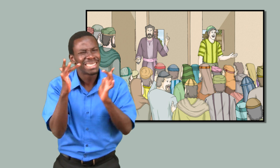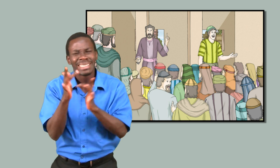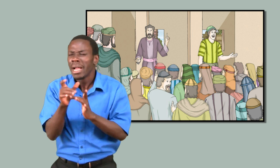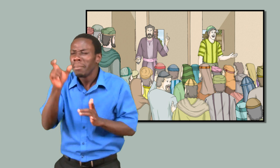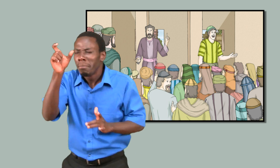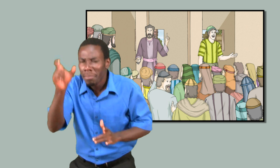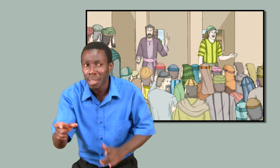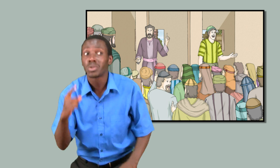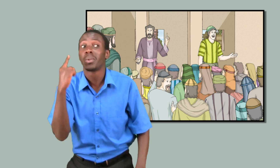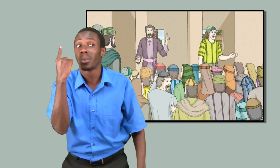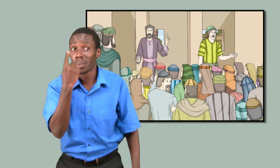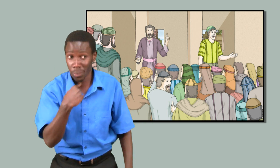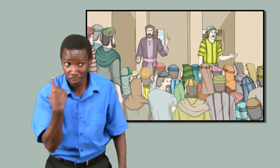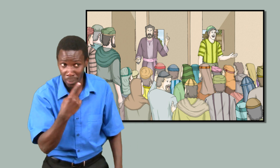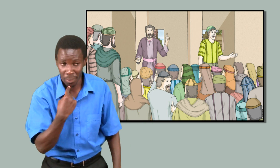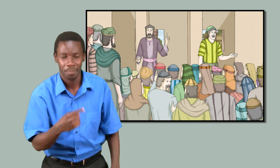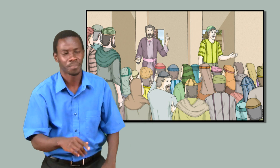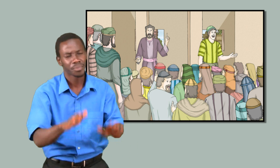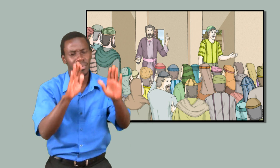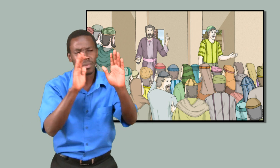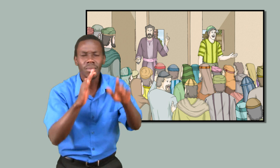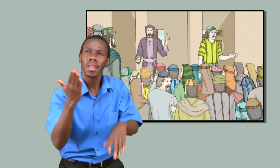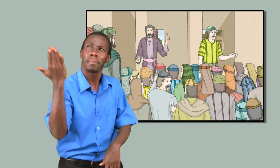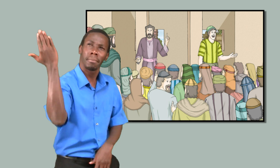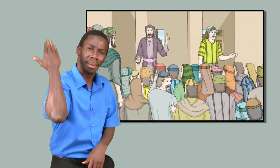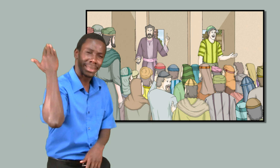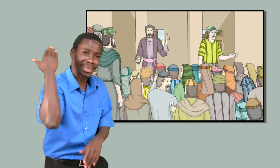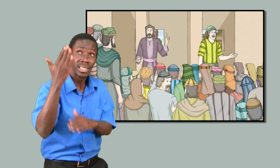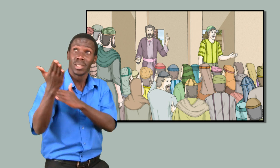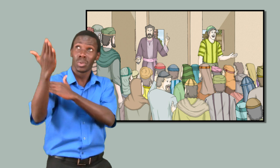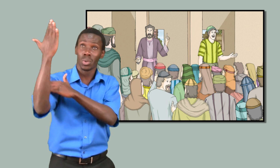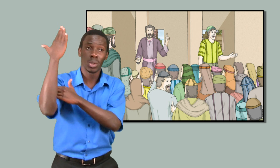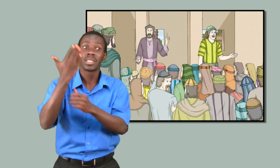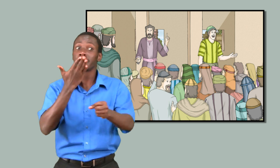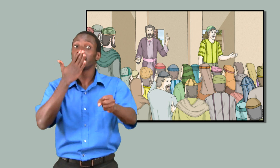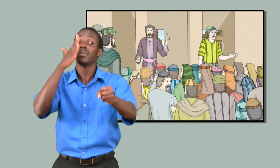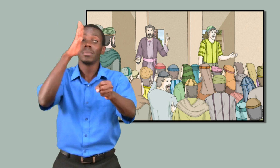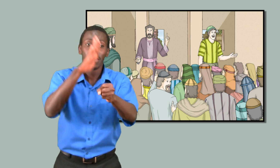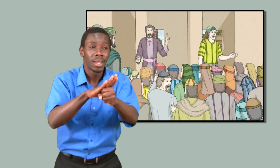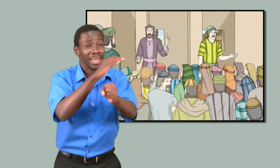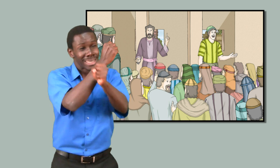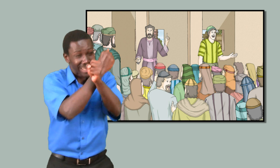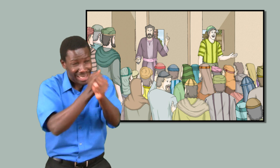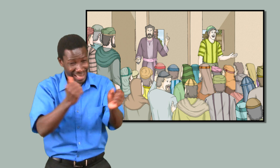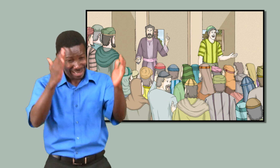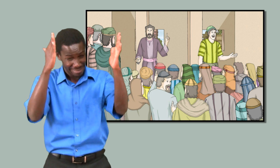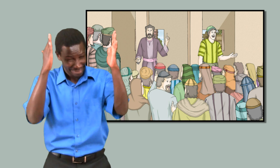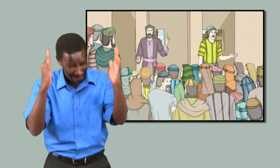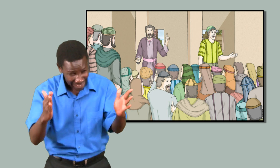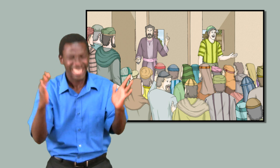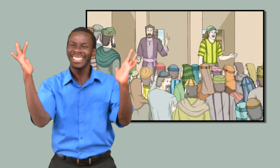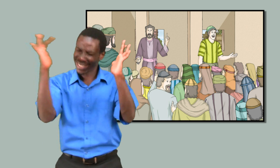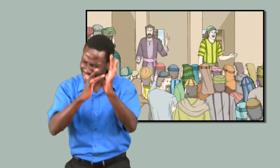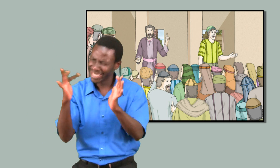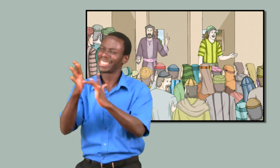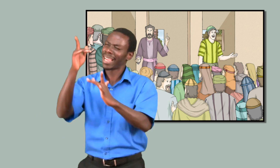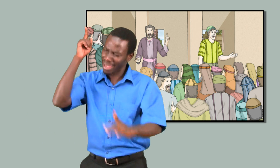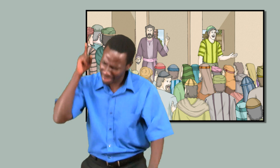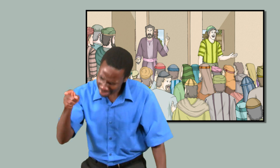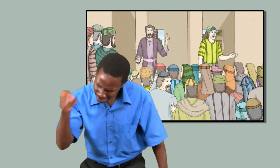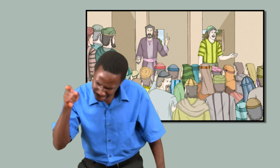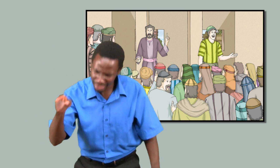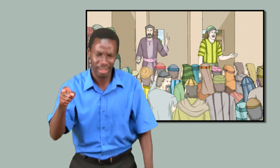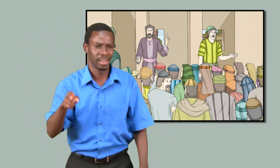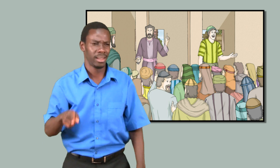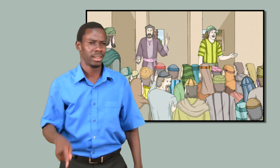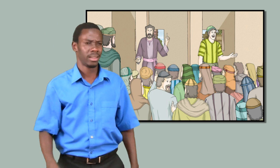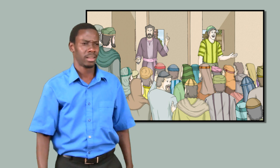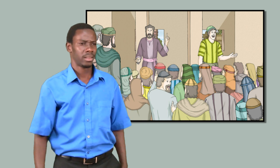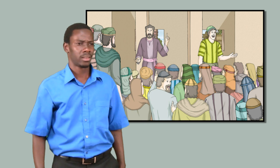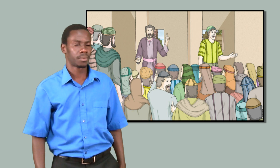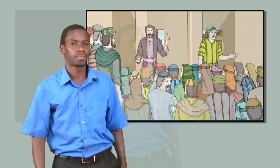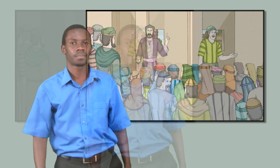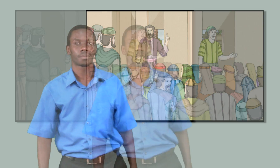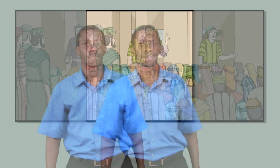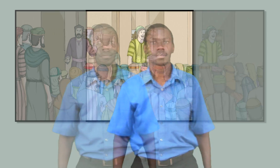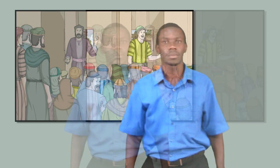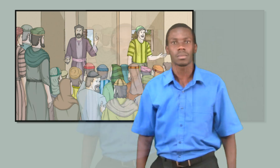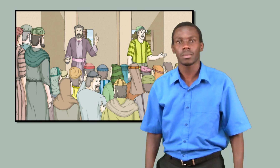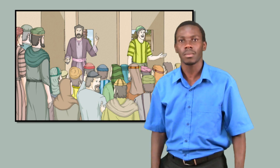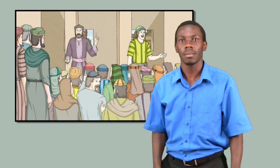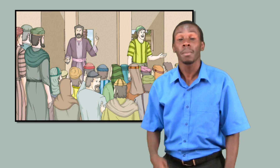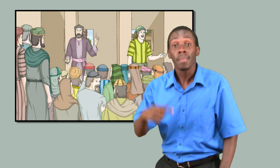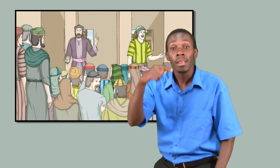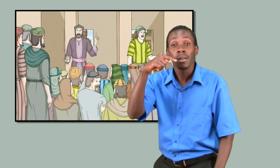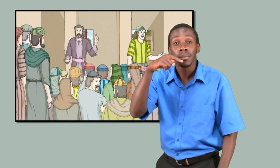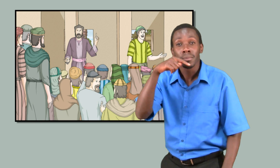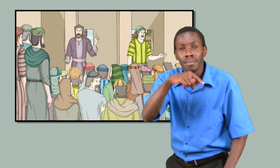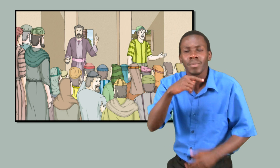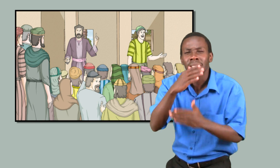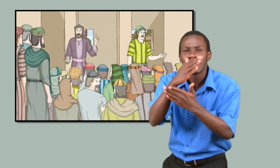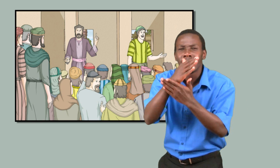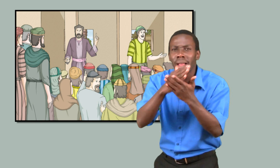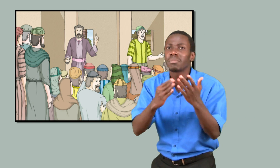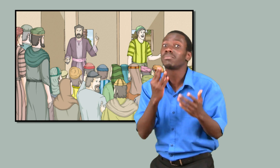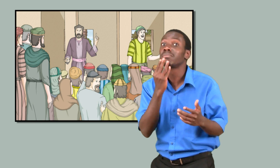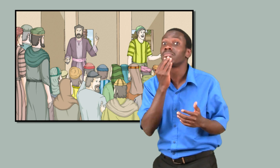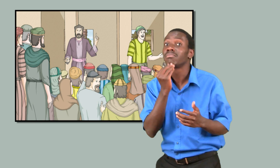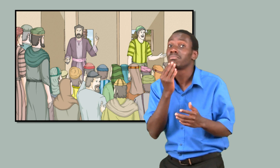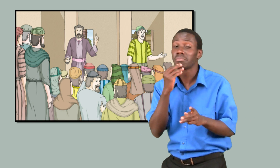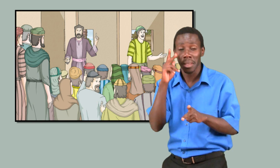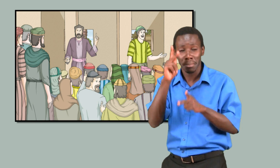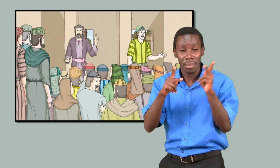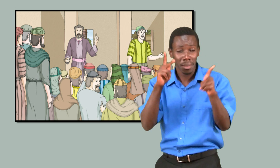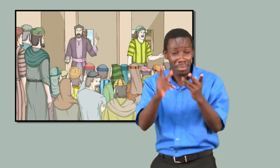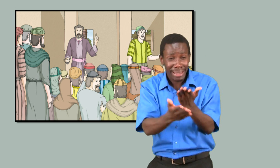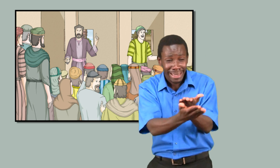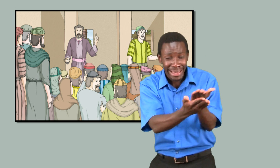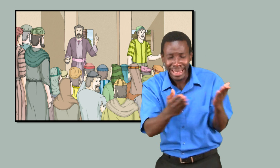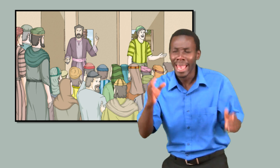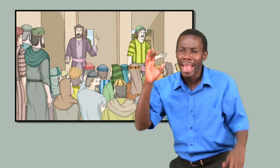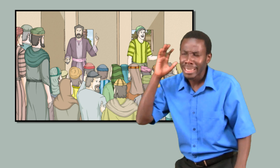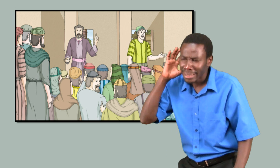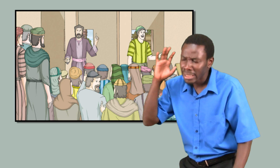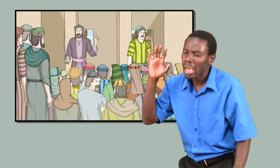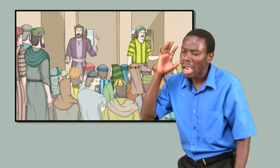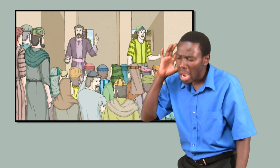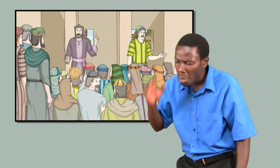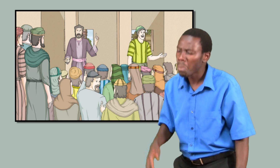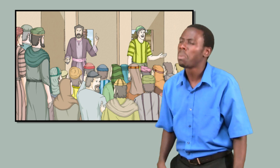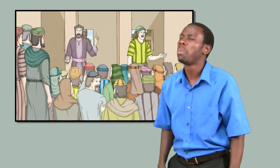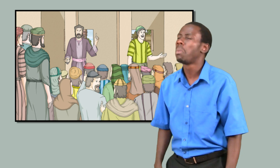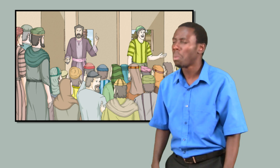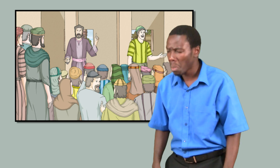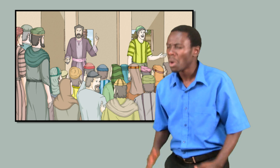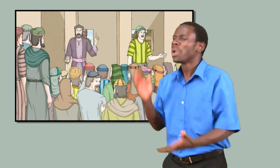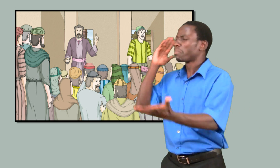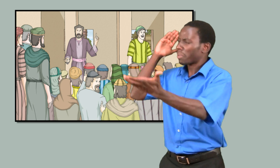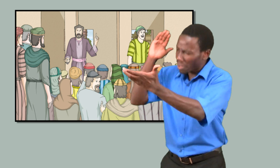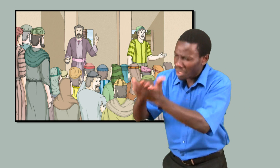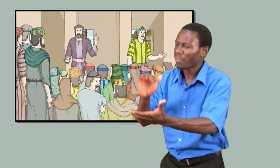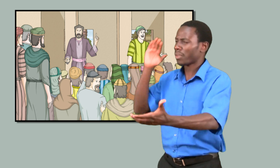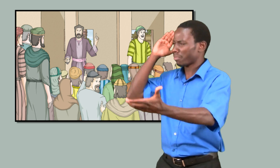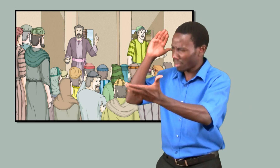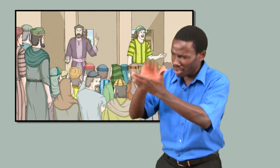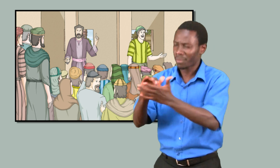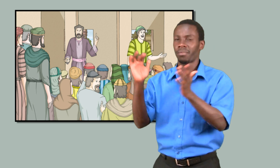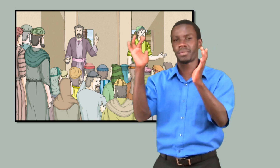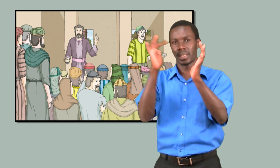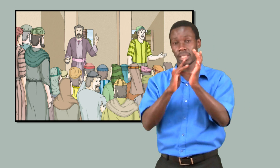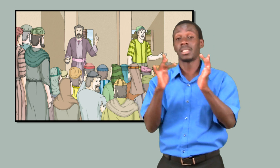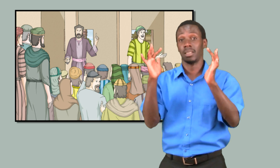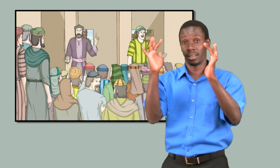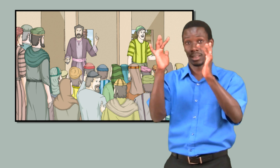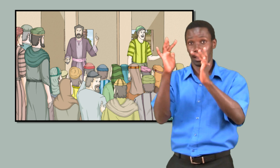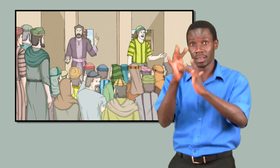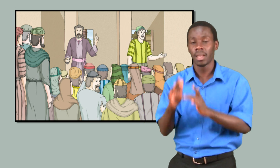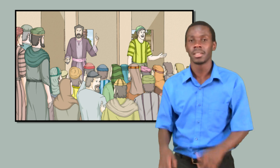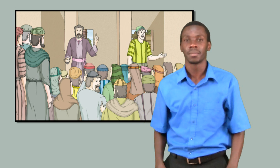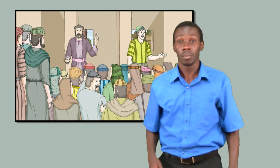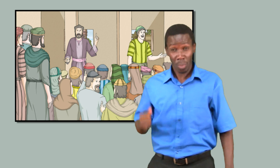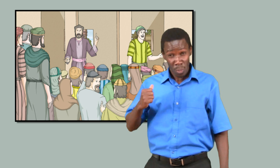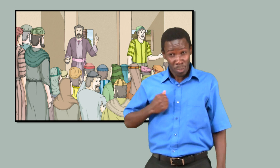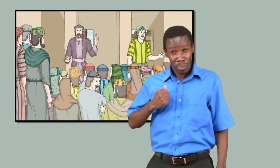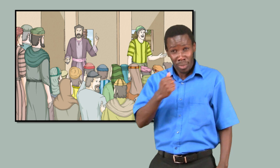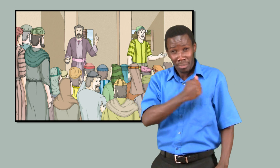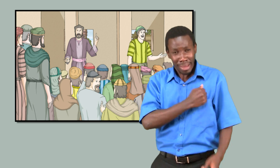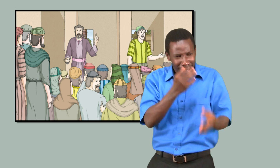“This Jesus I am proclaiming to you is the Christ,” he declared.